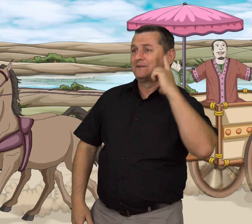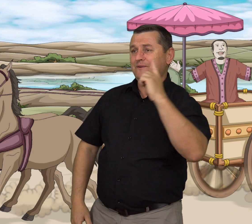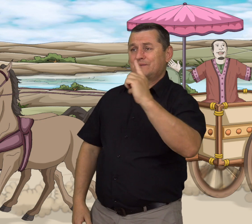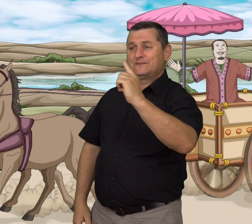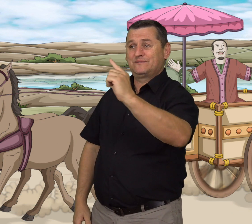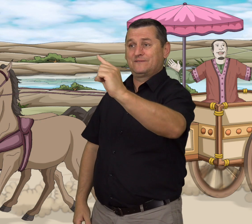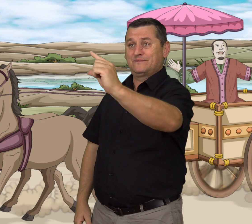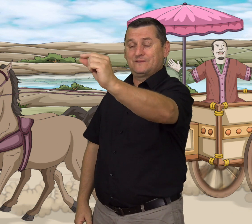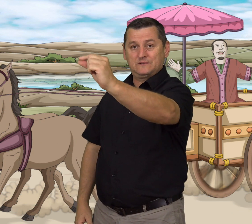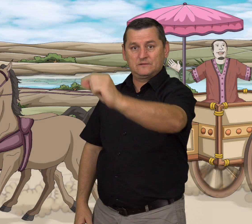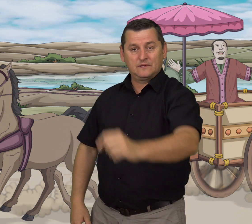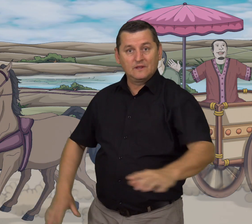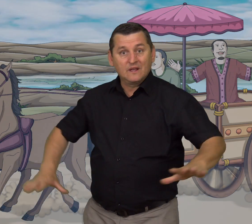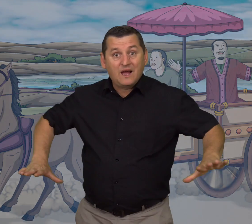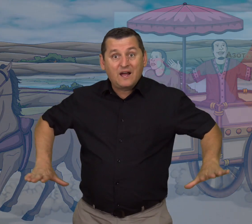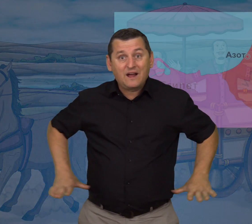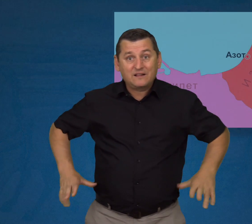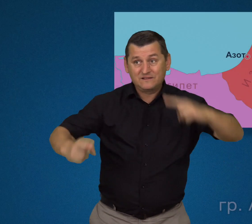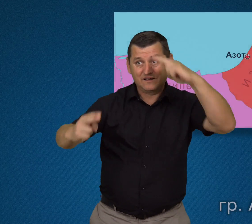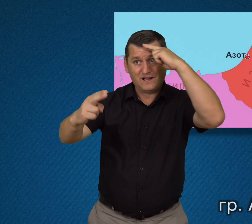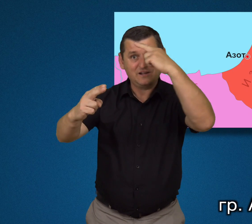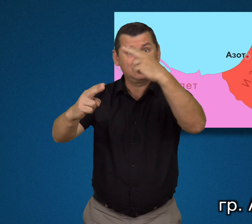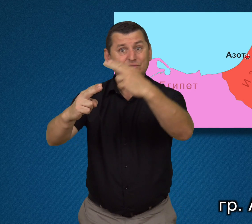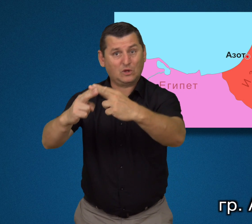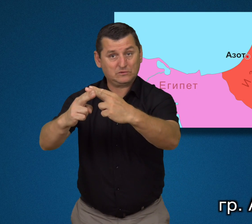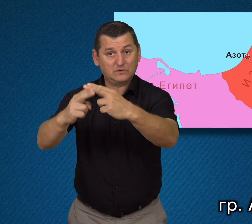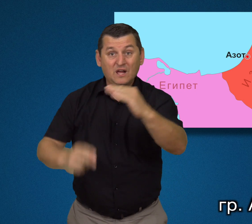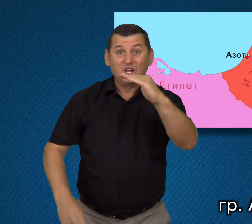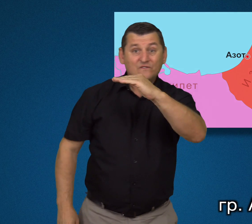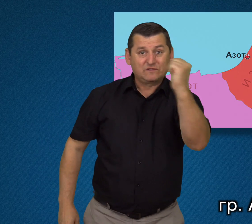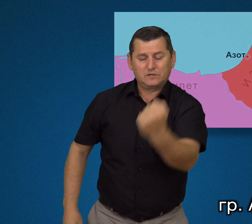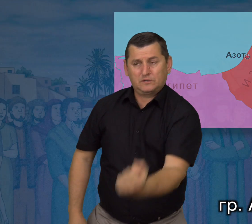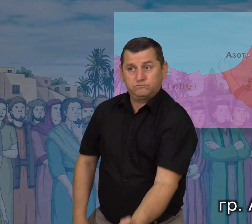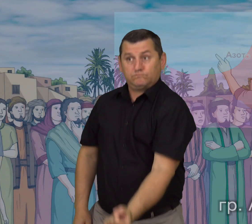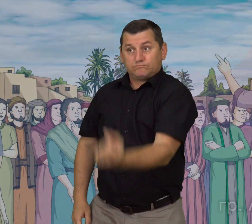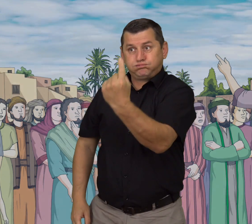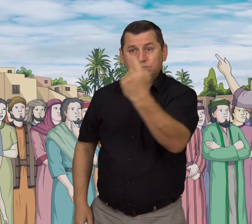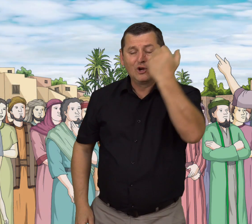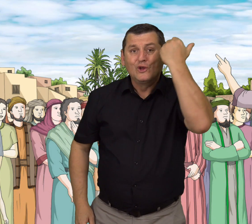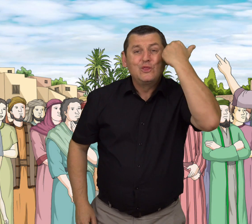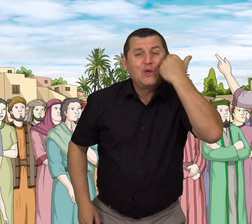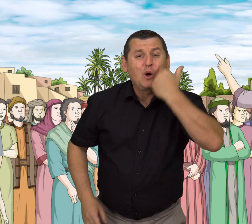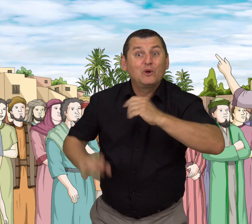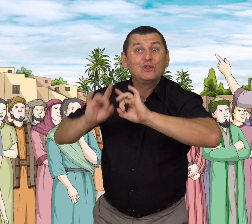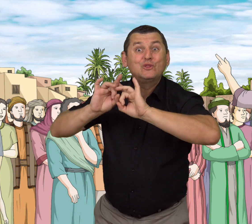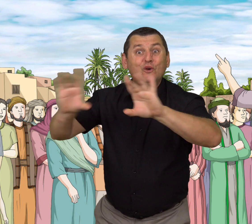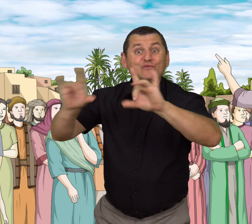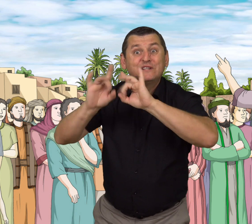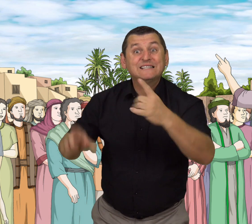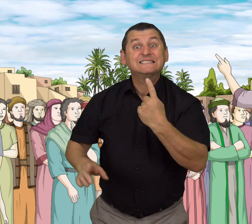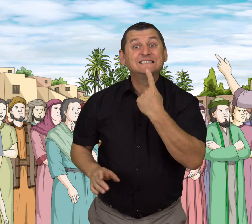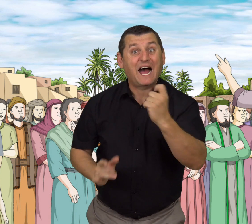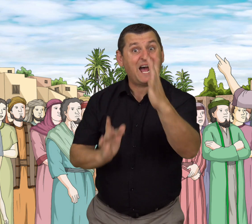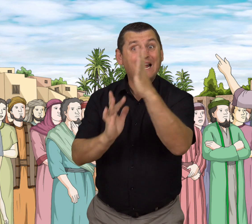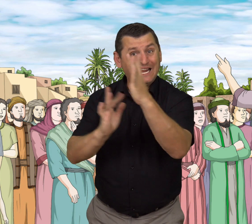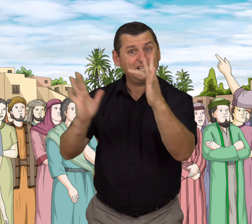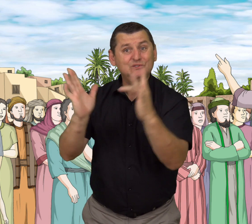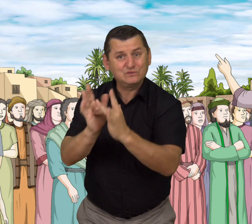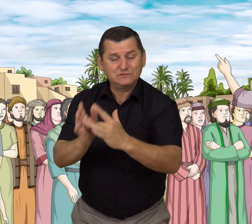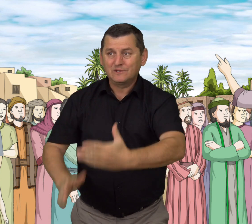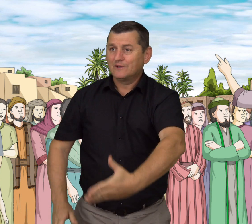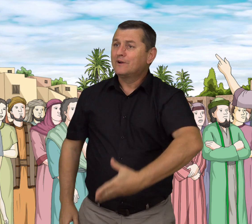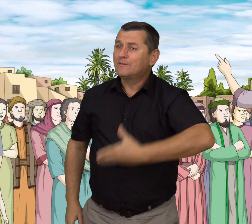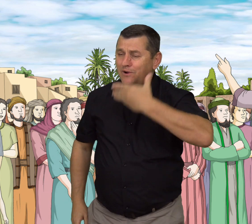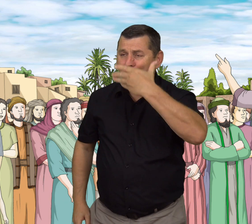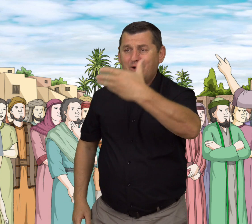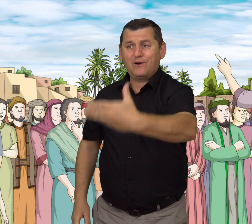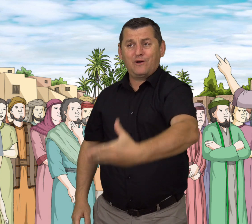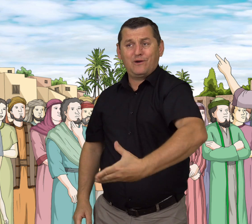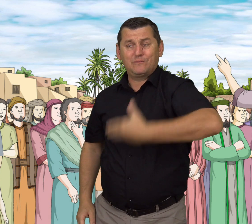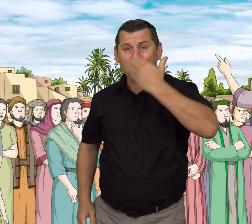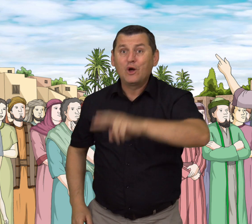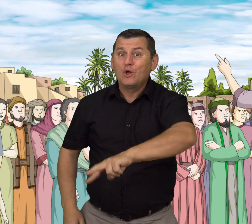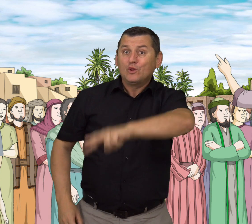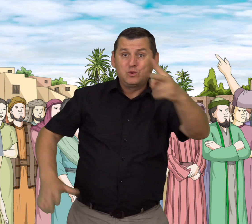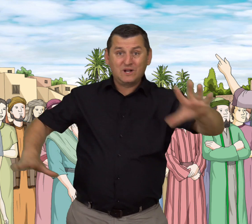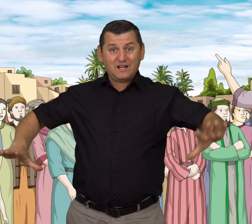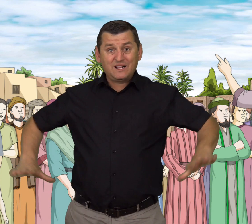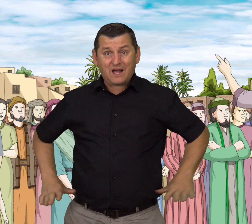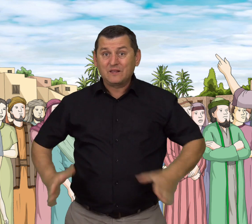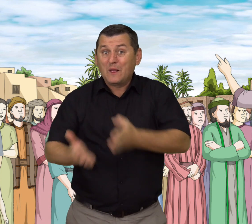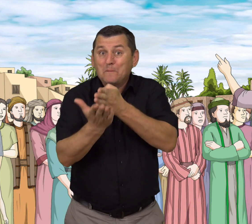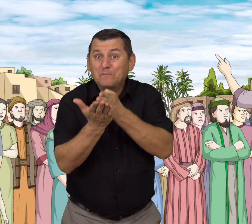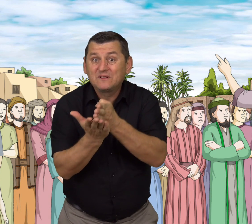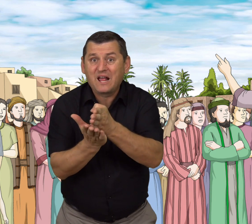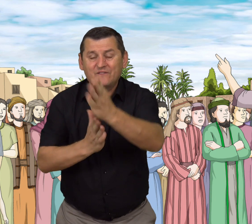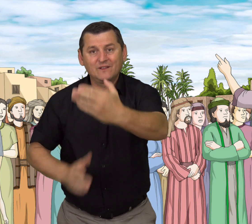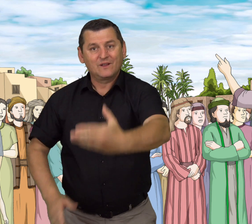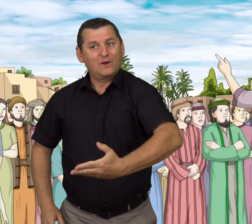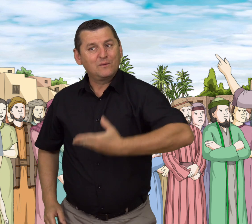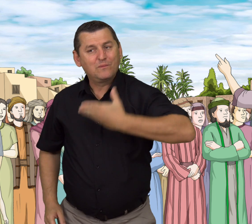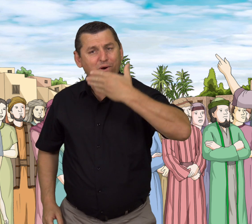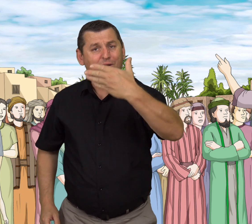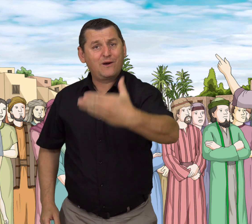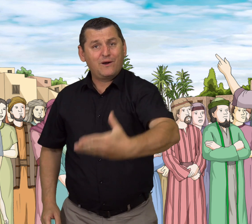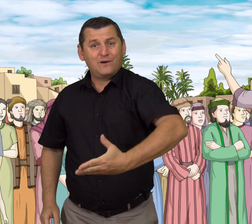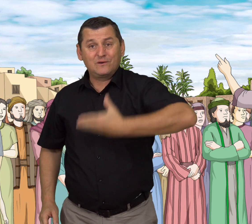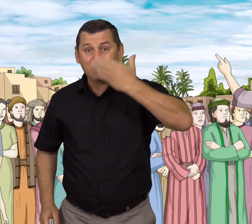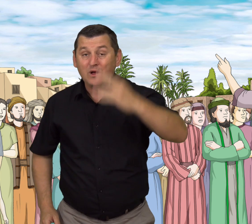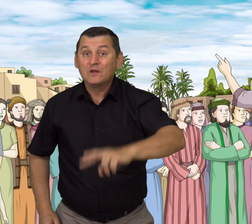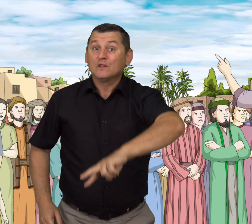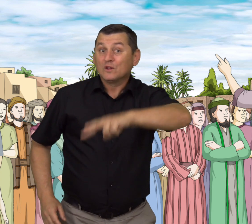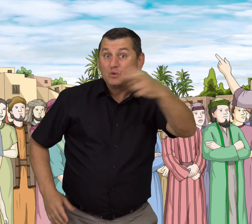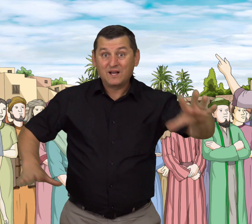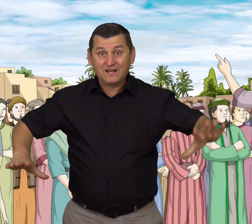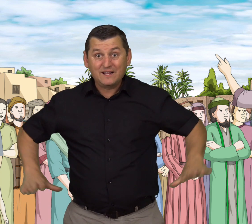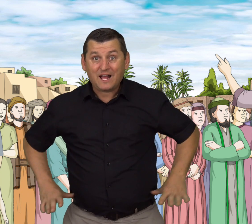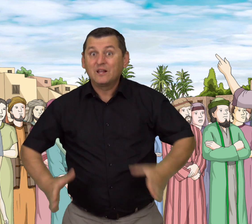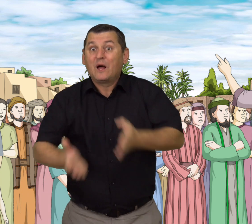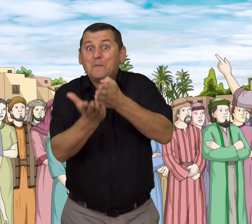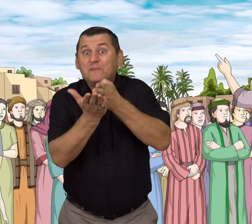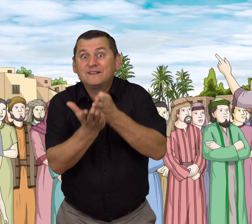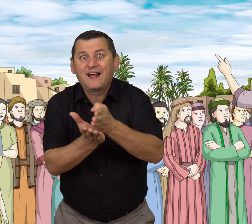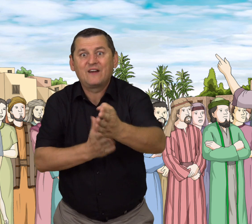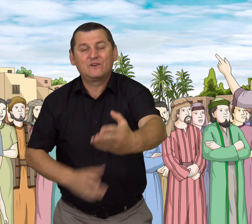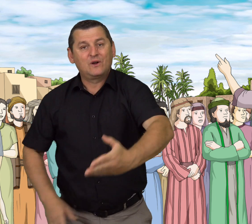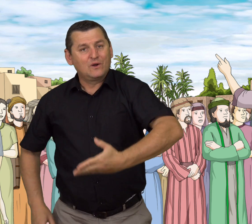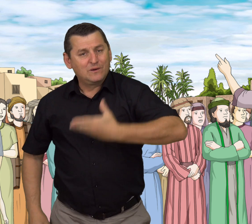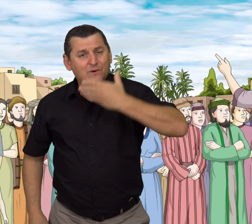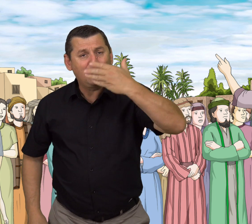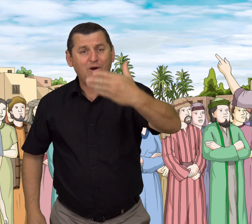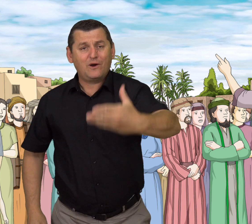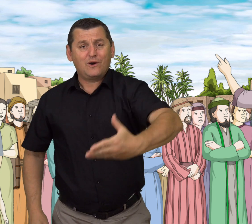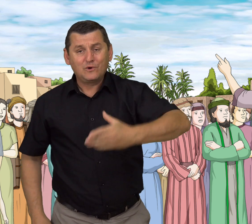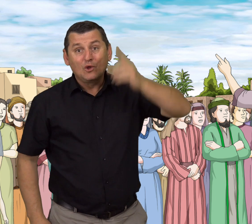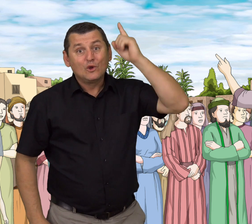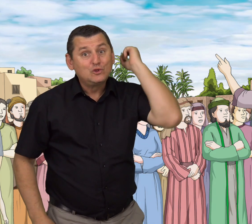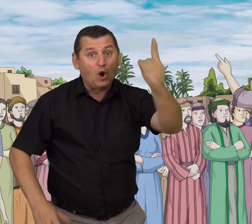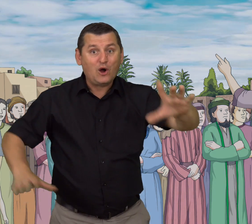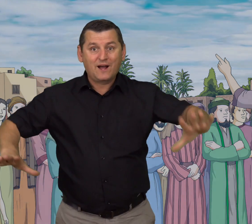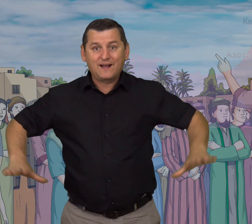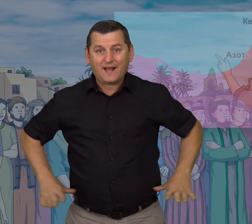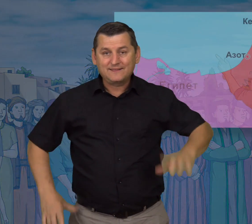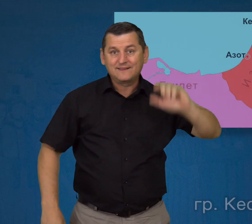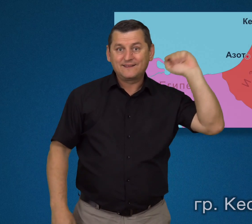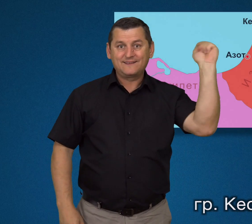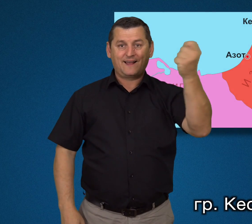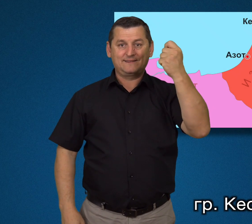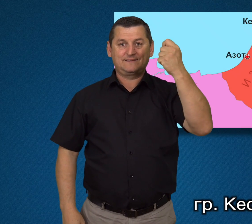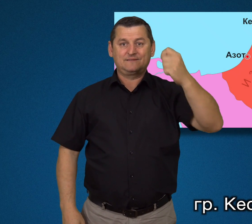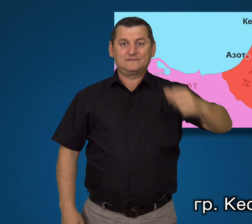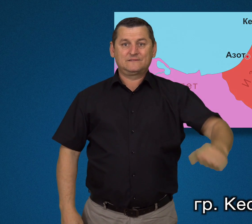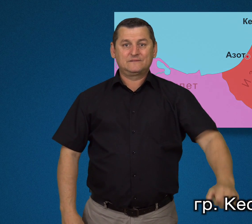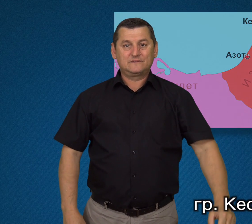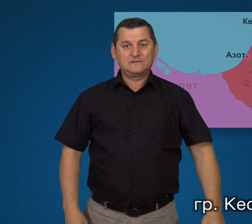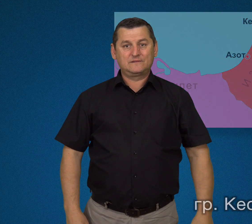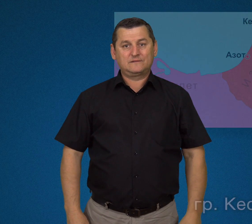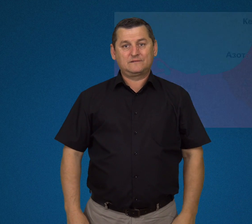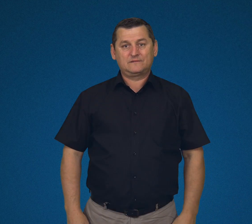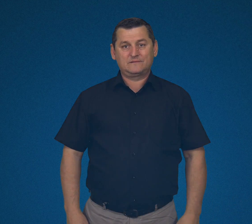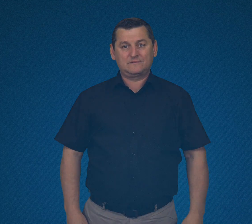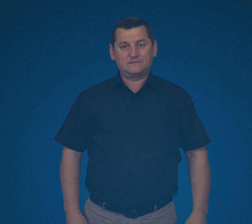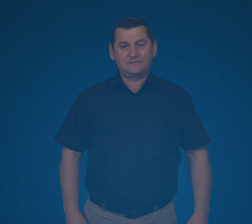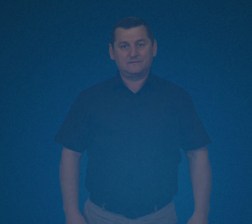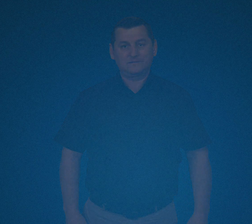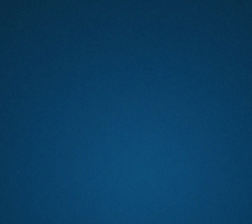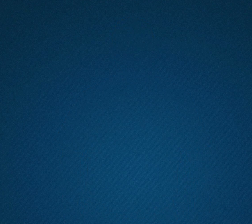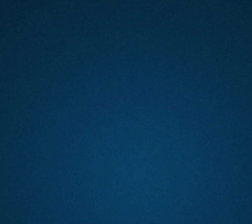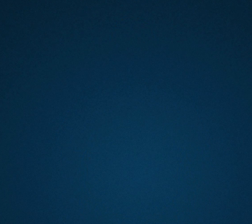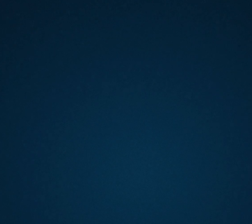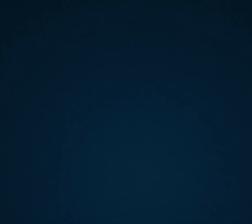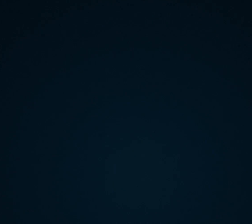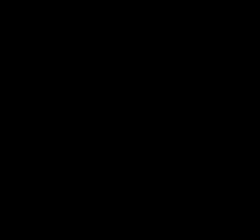But Philip appeared at Azotus and traveled through that region, preaching the gospel in all the towns until he came to Caesarea.